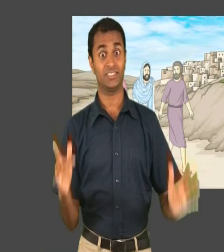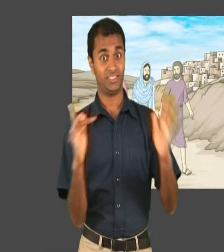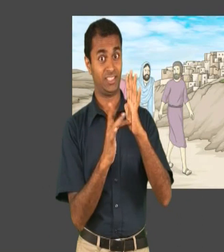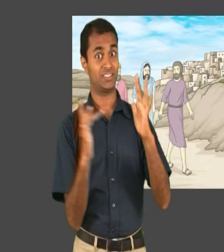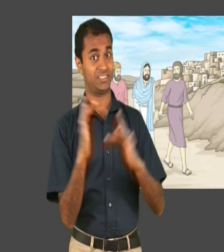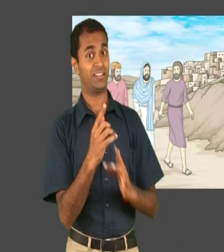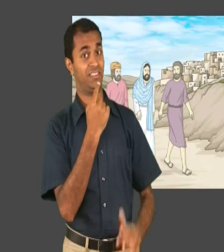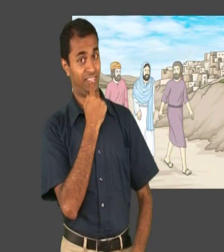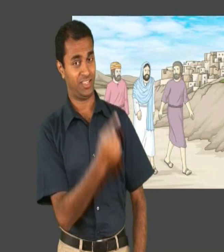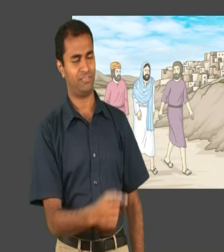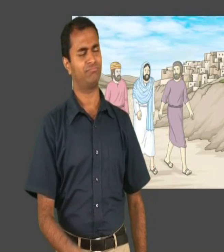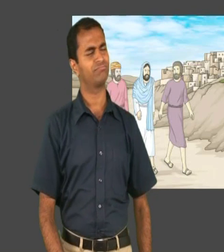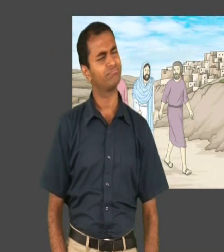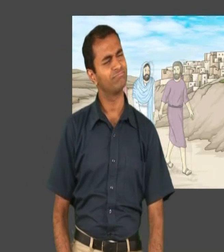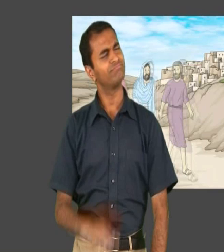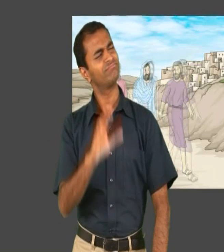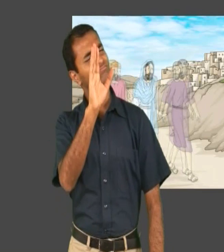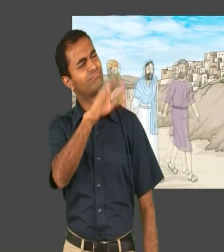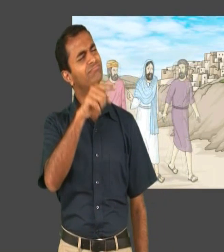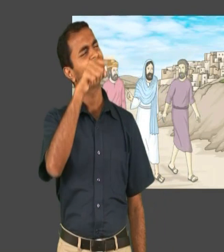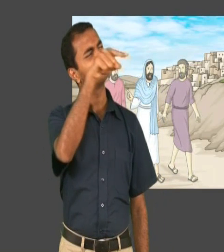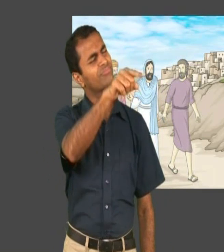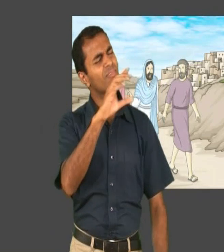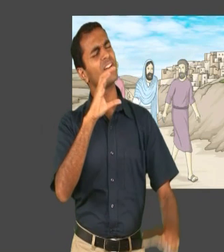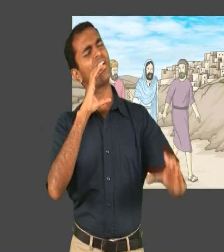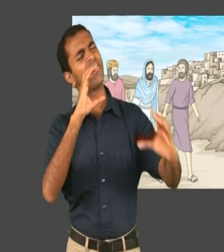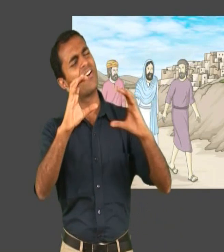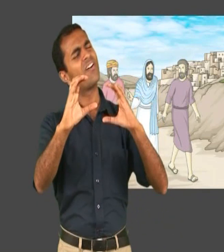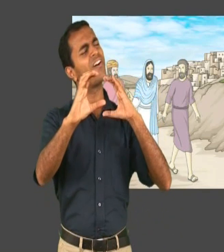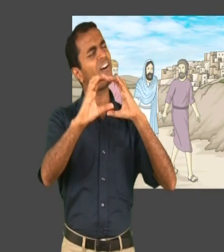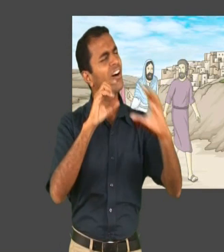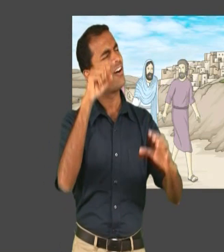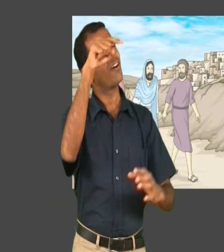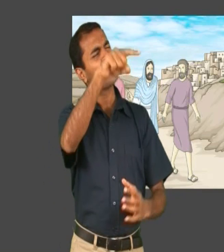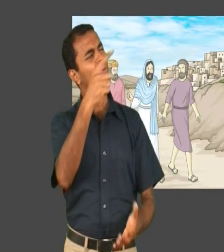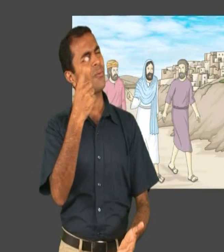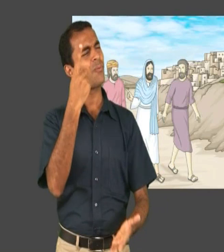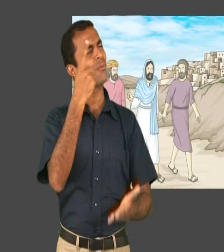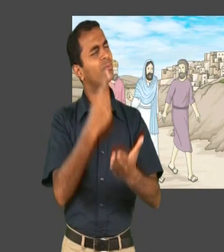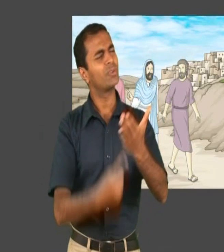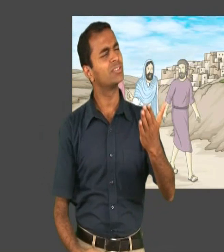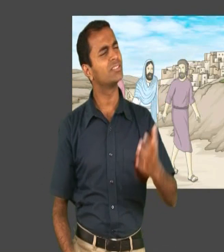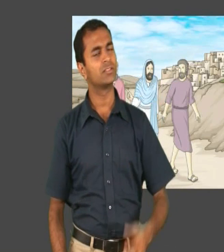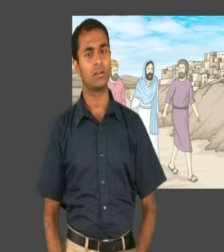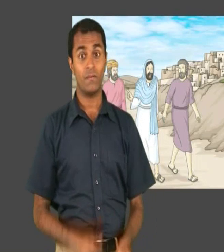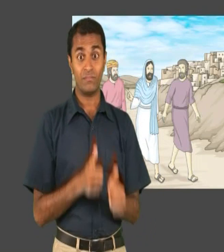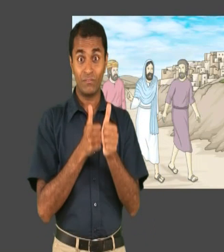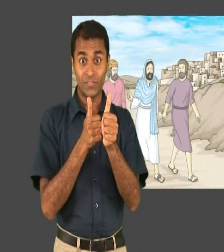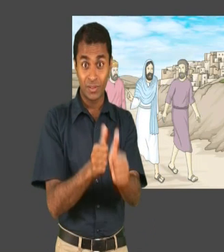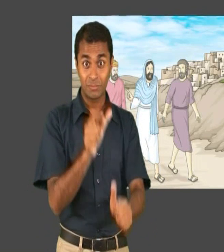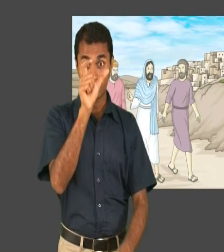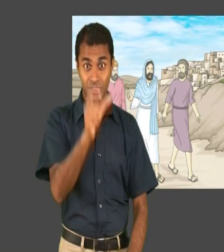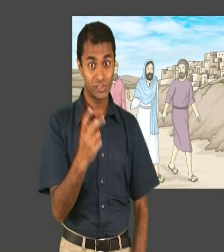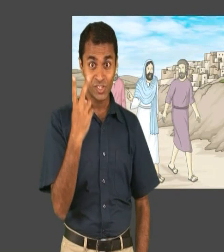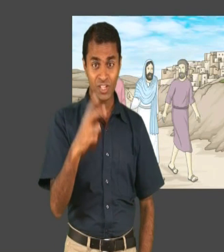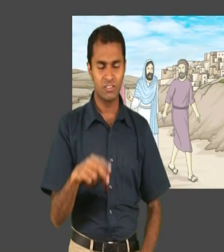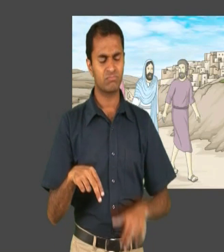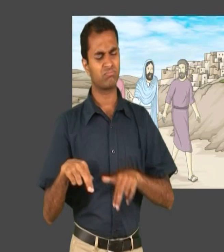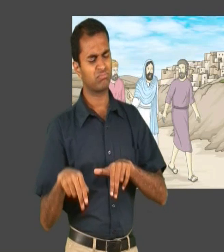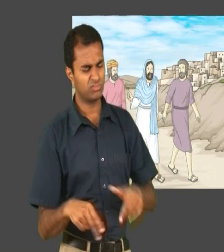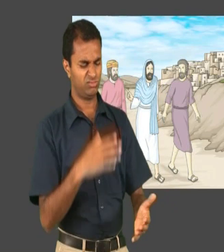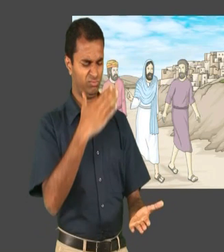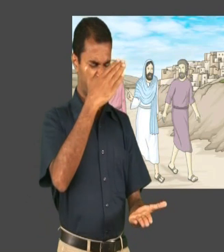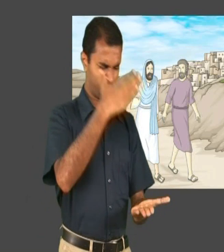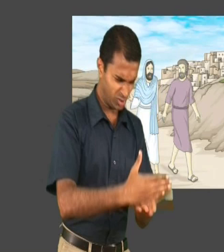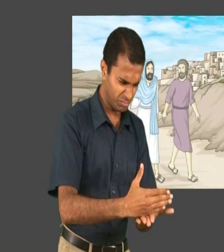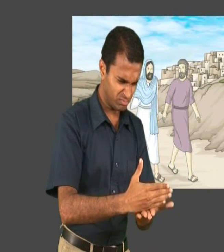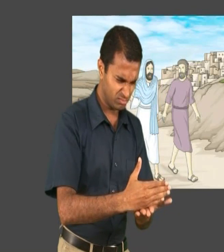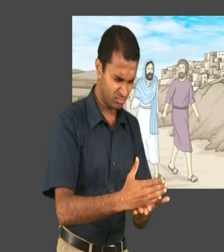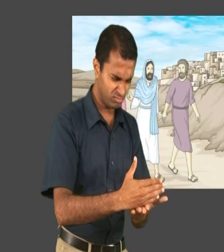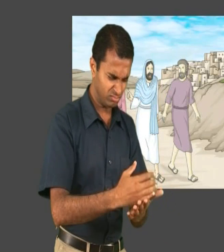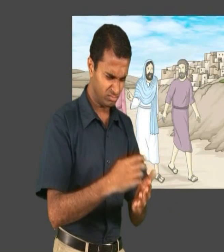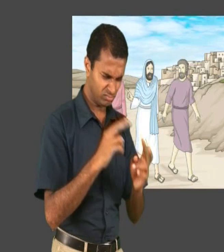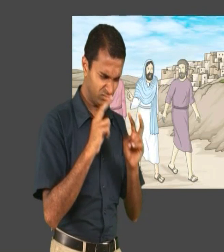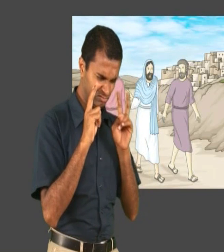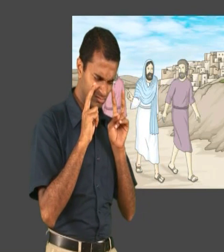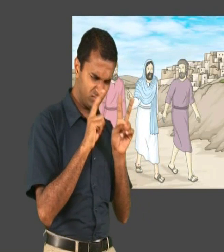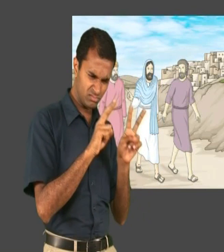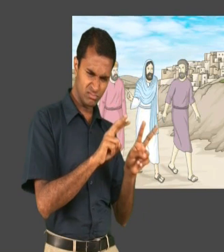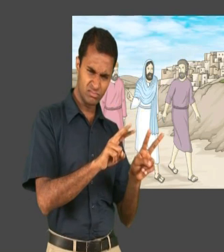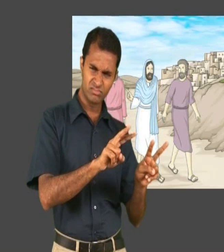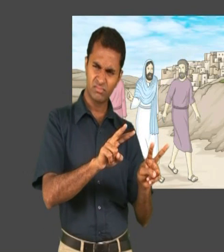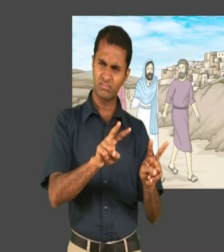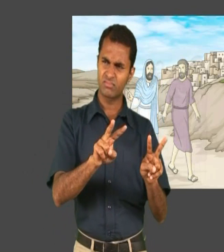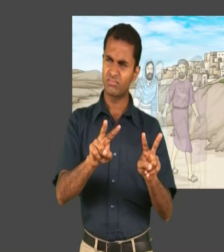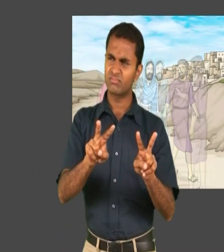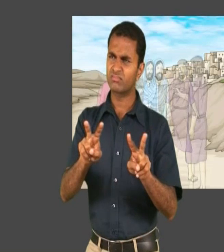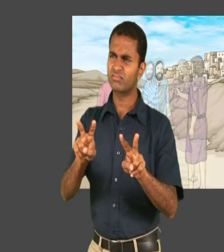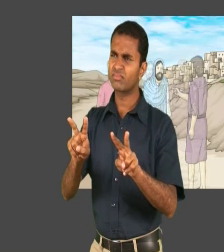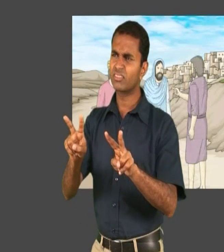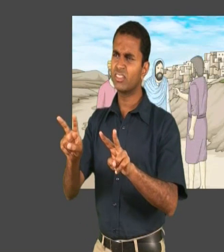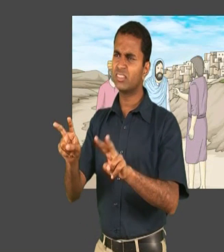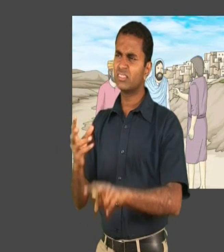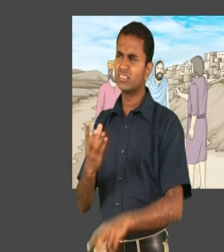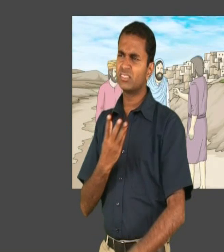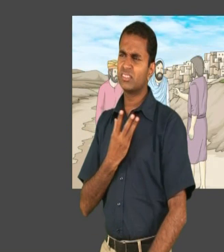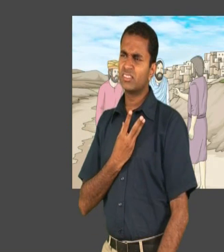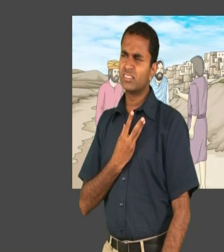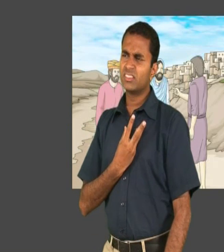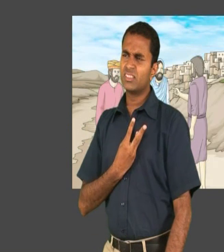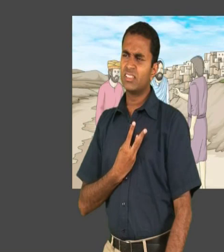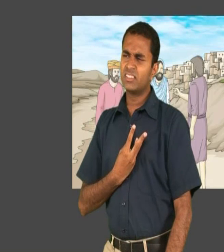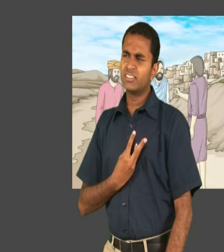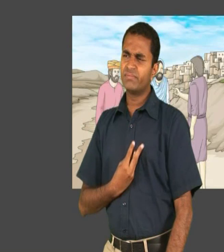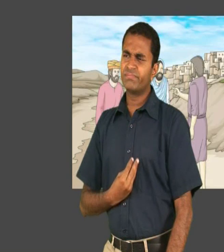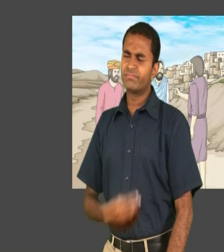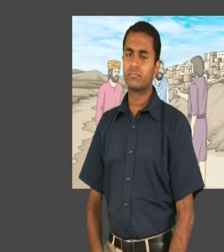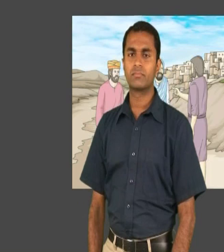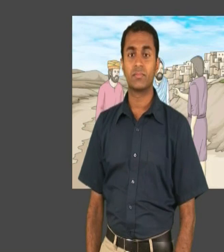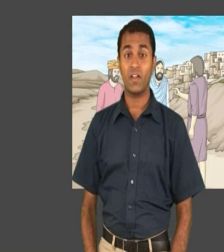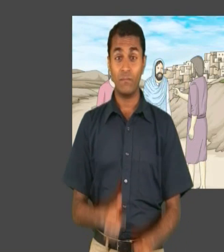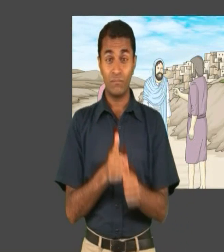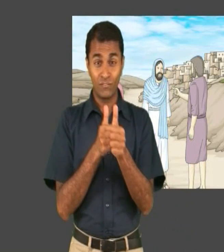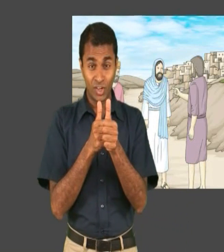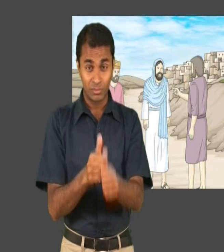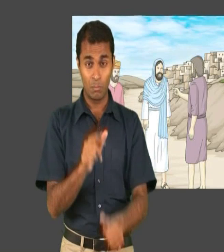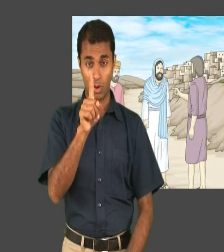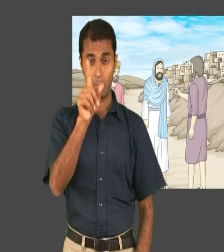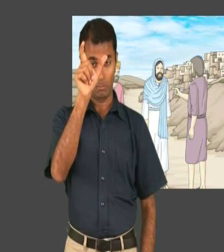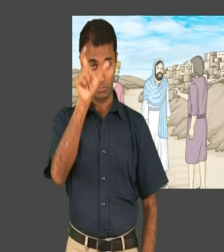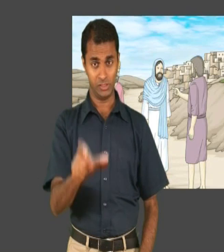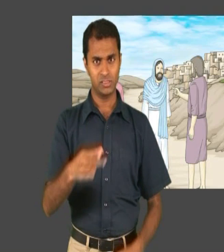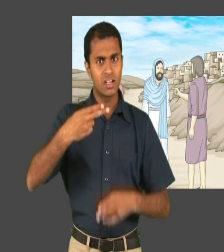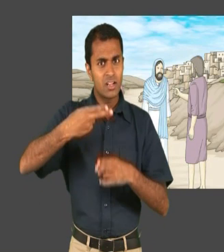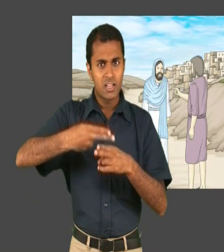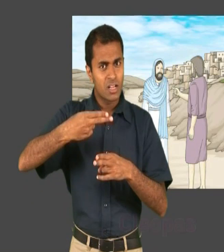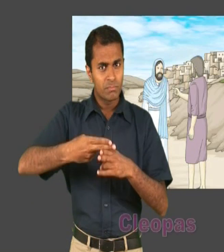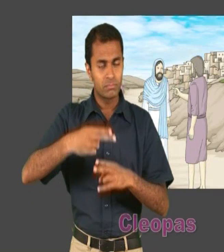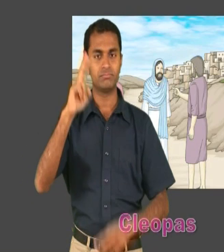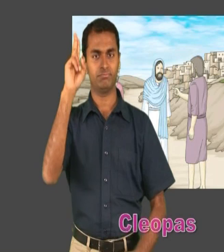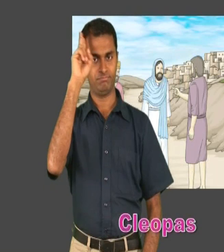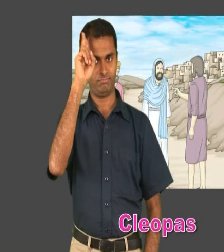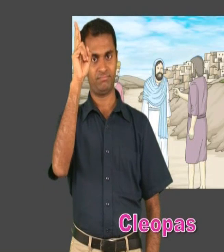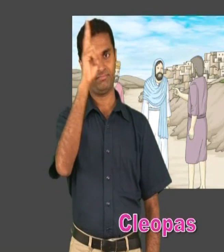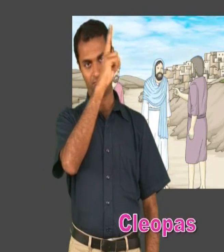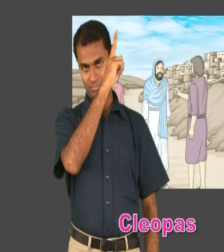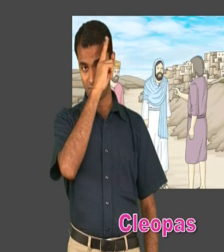He asked them, “What are you discussing so intently as you walk along?” They stood still, with sadness on their faces.